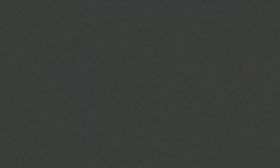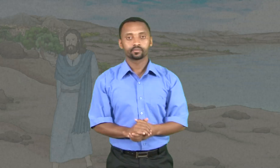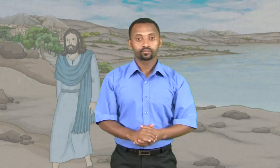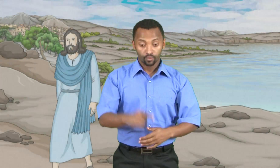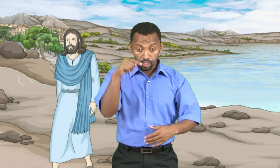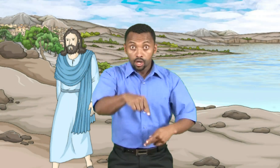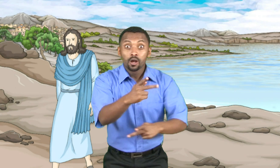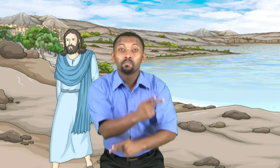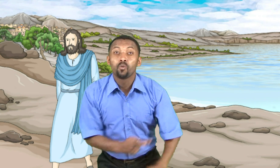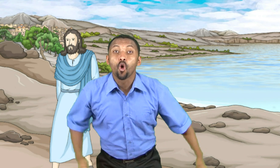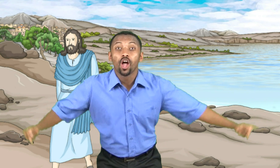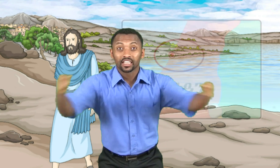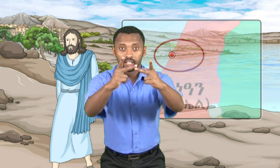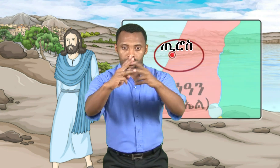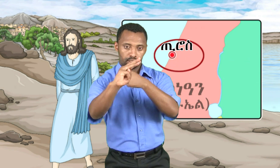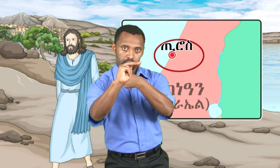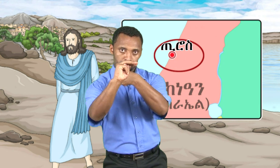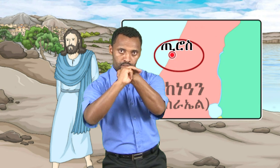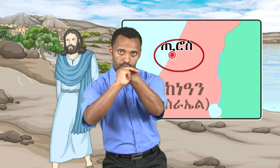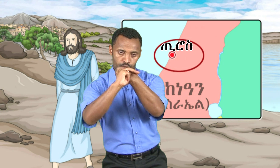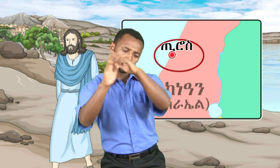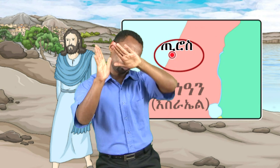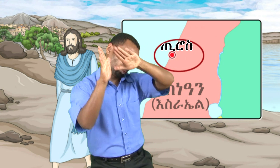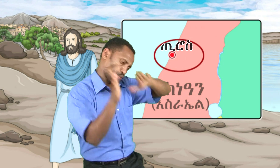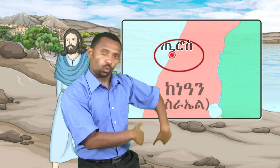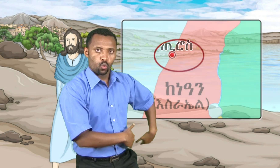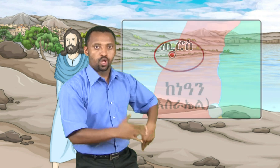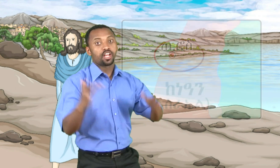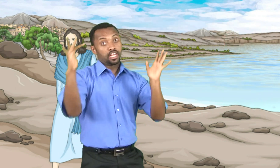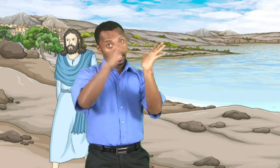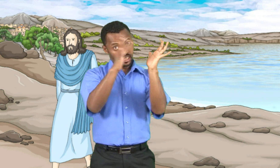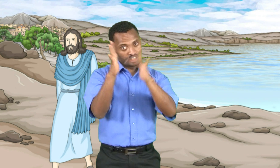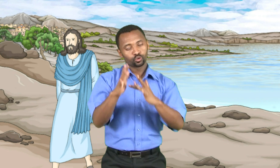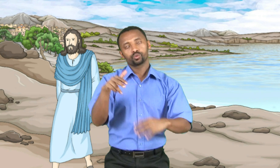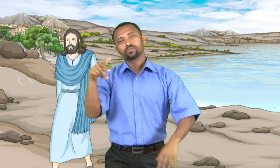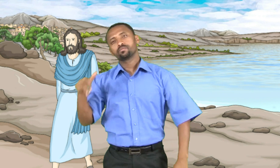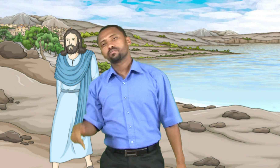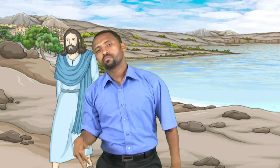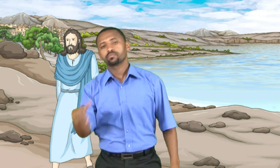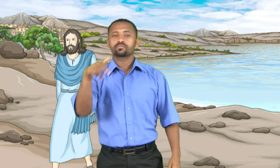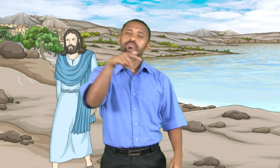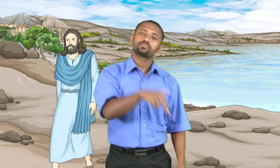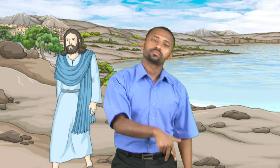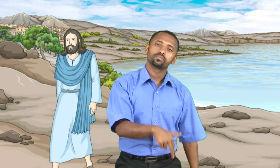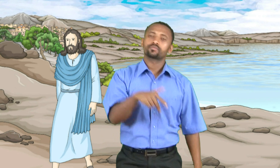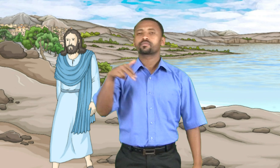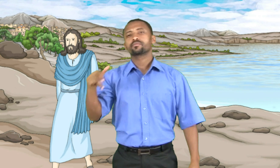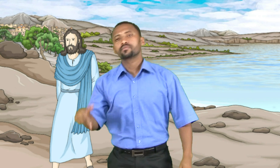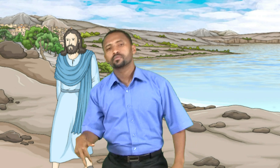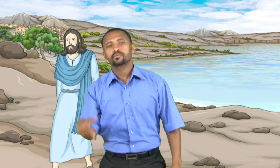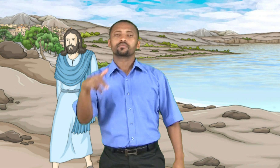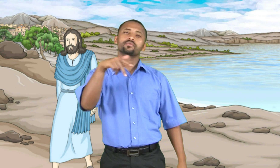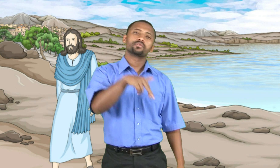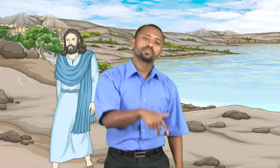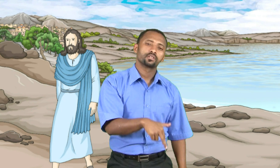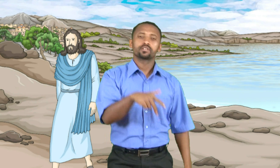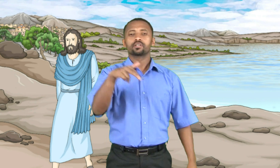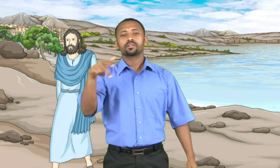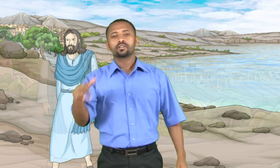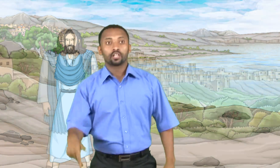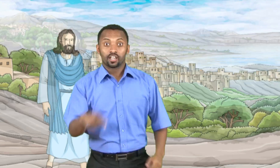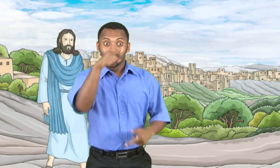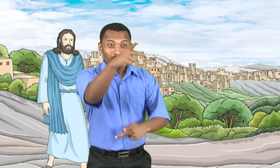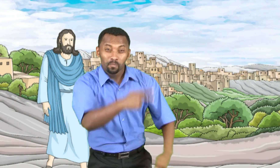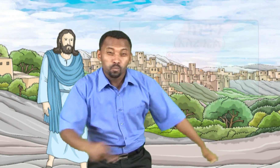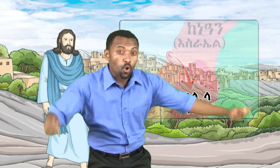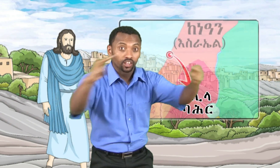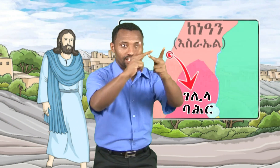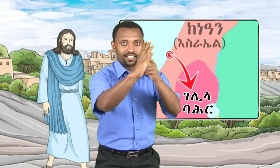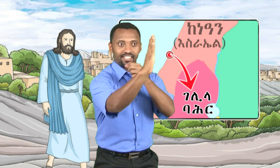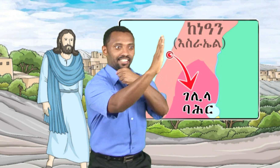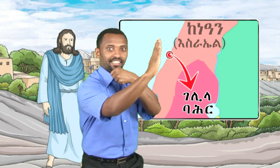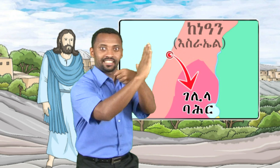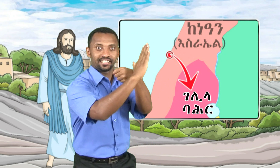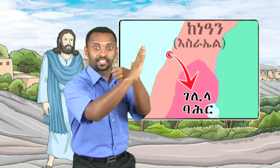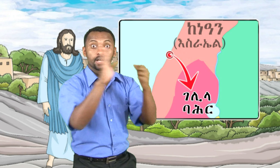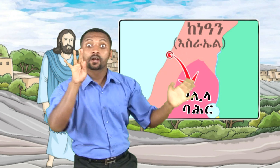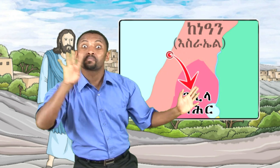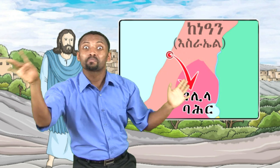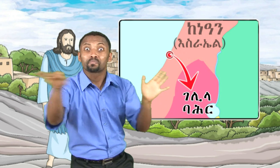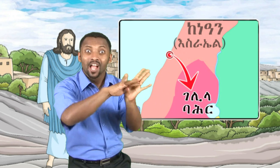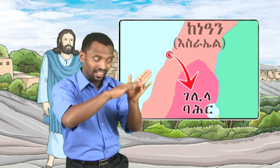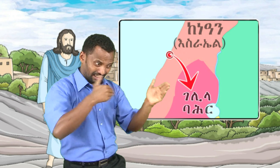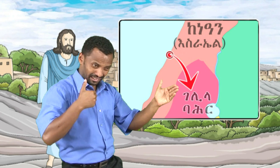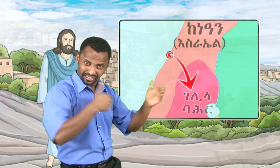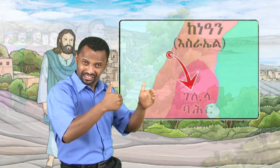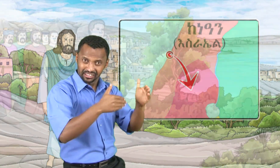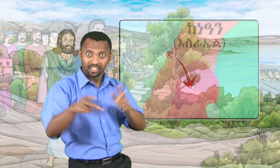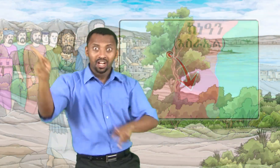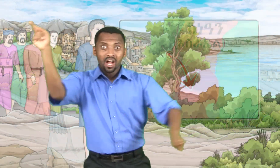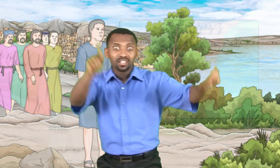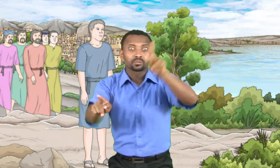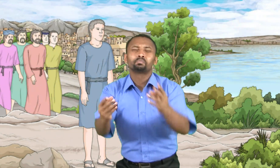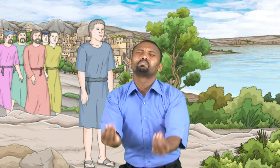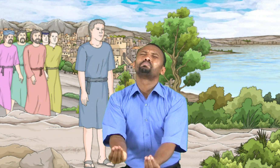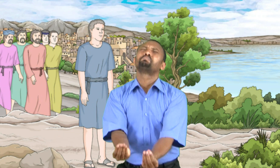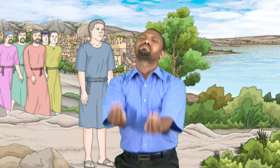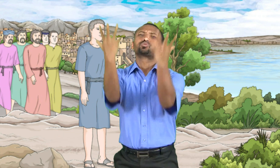Then Jesus left the region of Tyre and went through Sidon to the Sea of Galilee and into the region of the Decapolis.